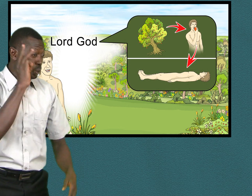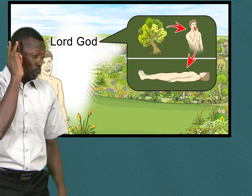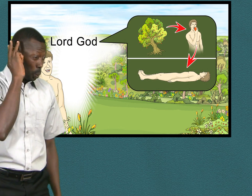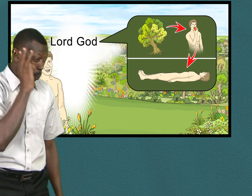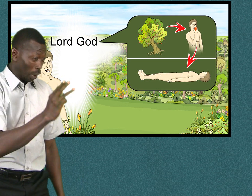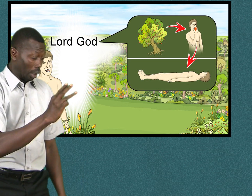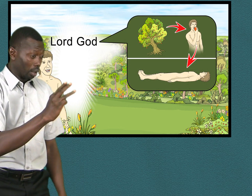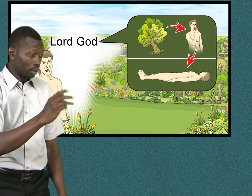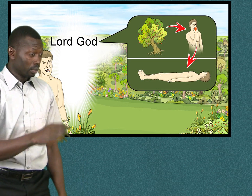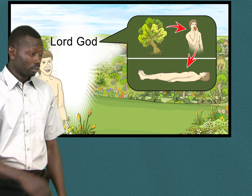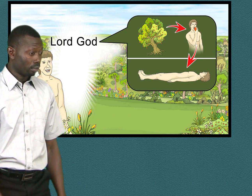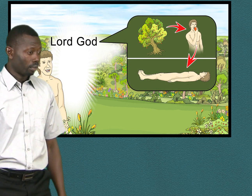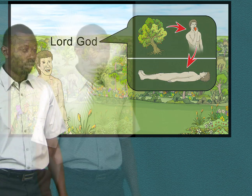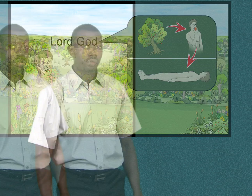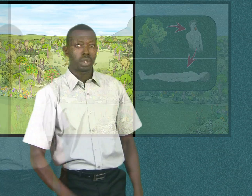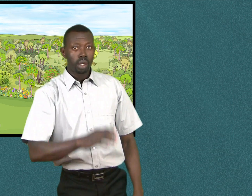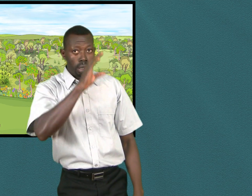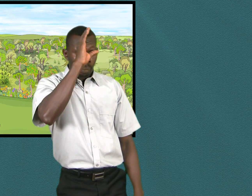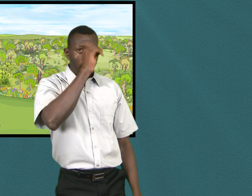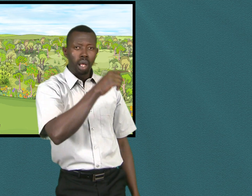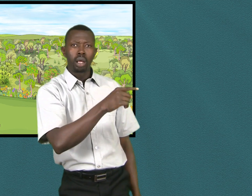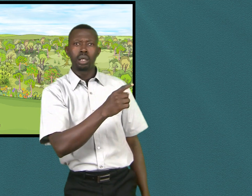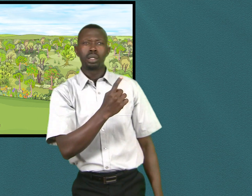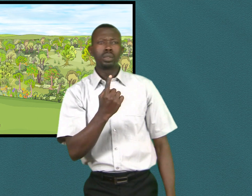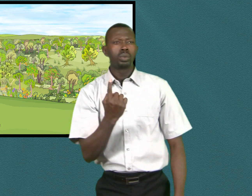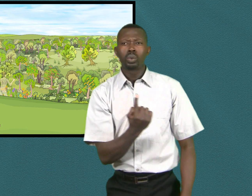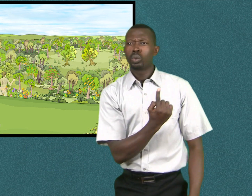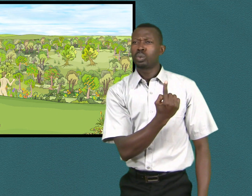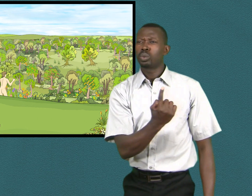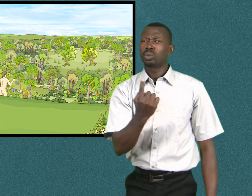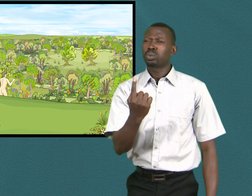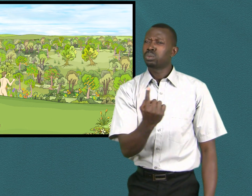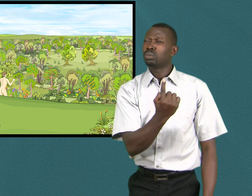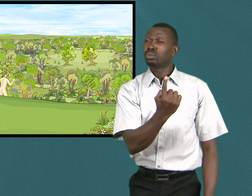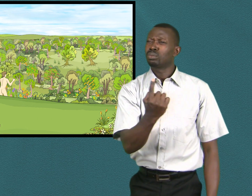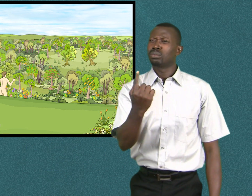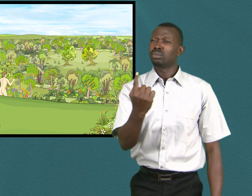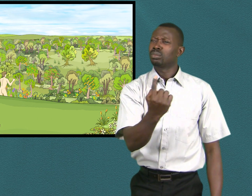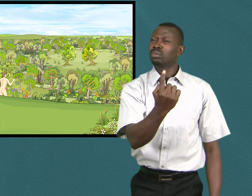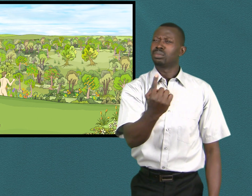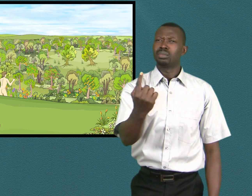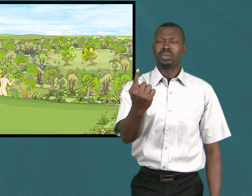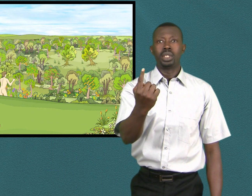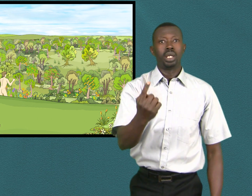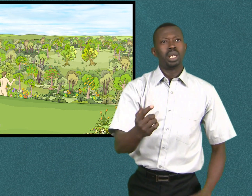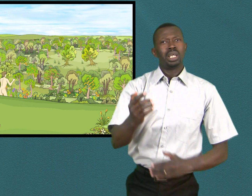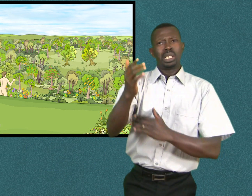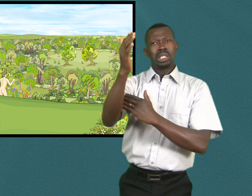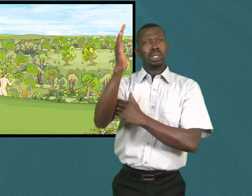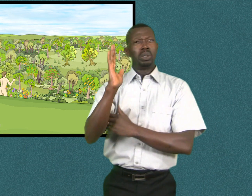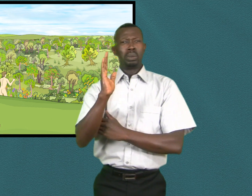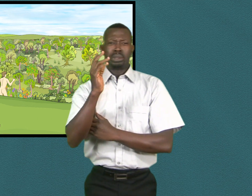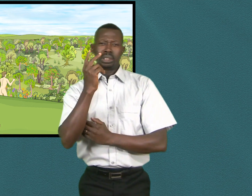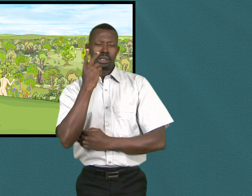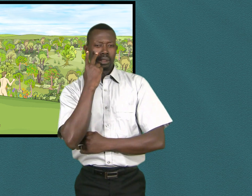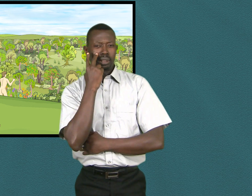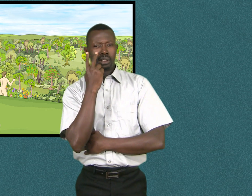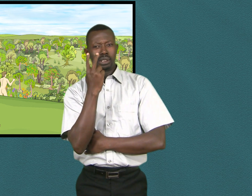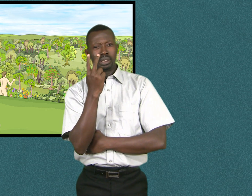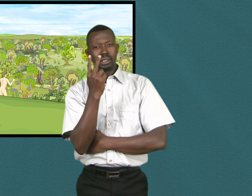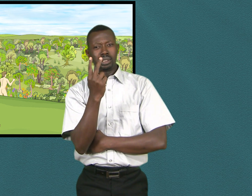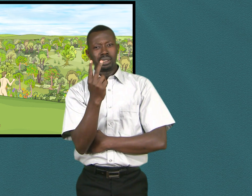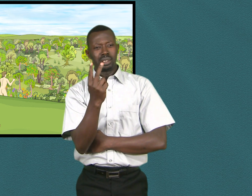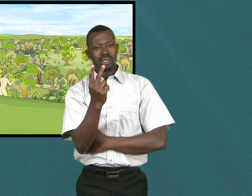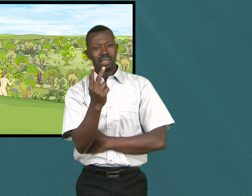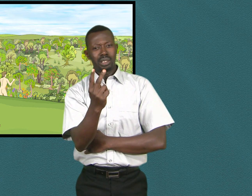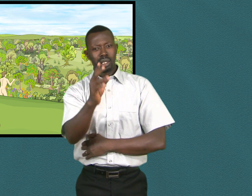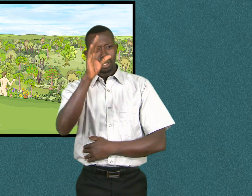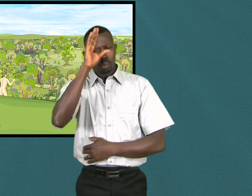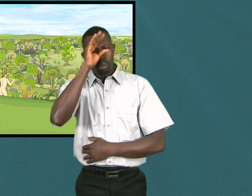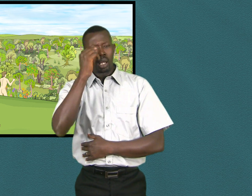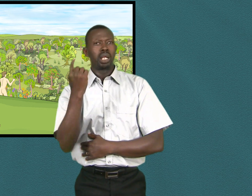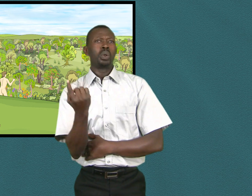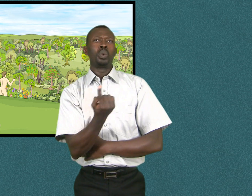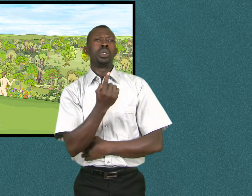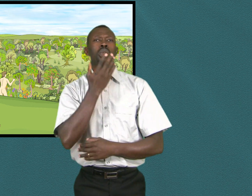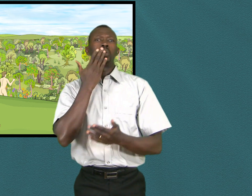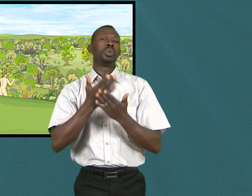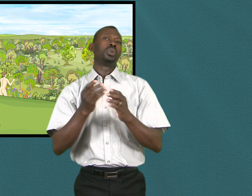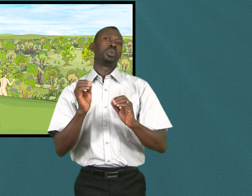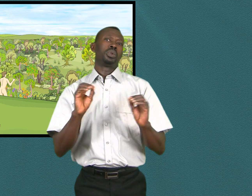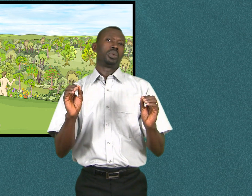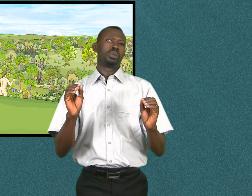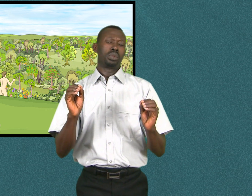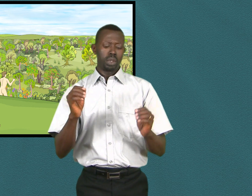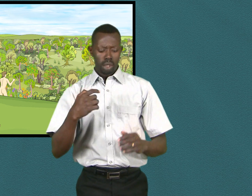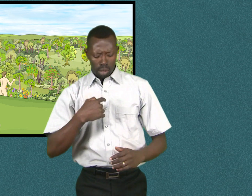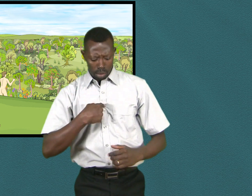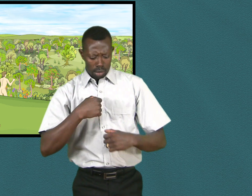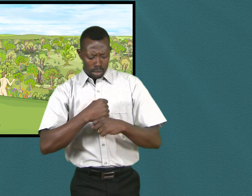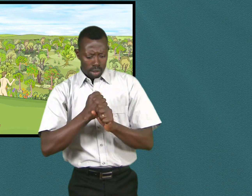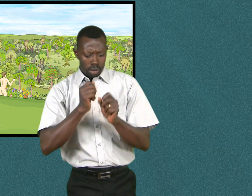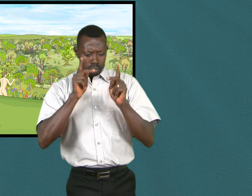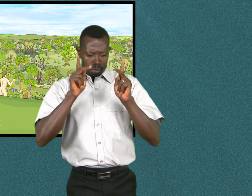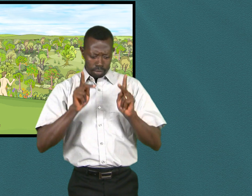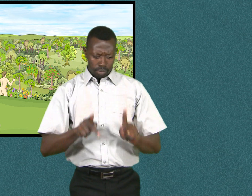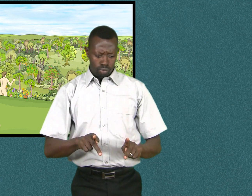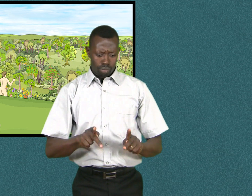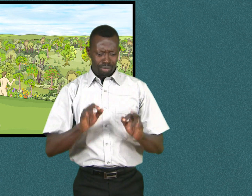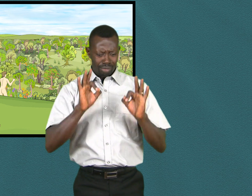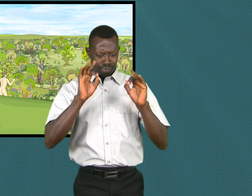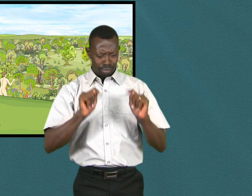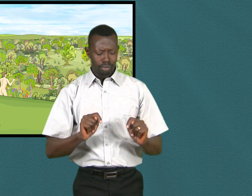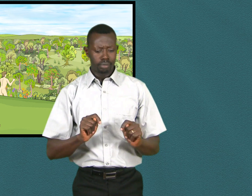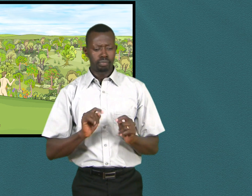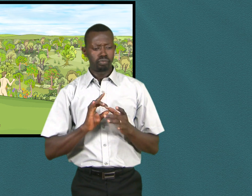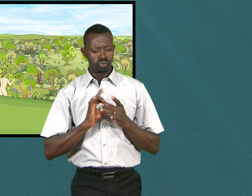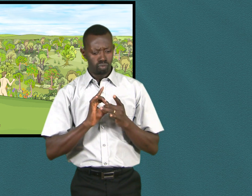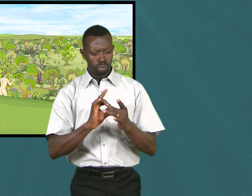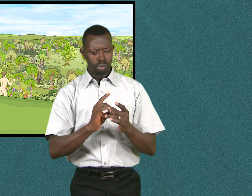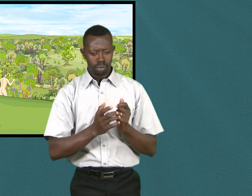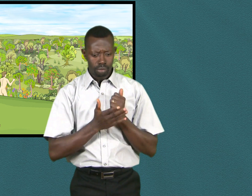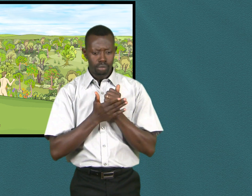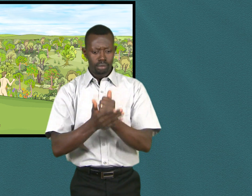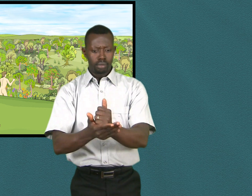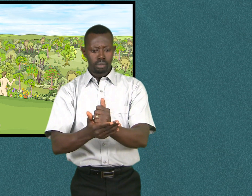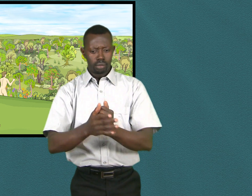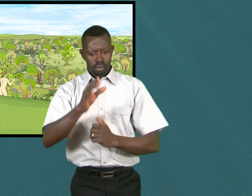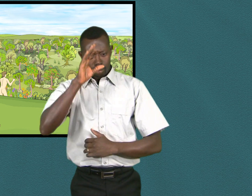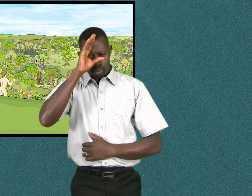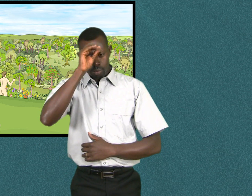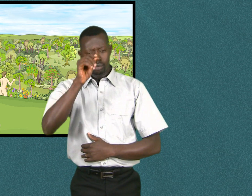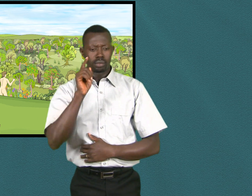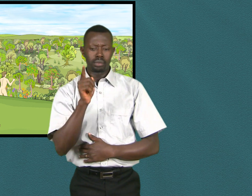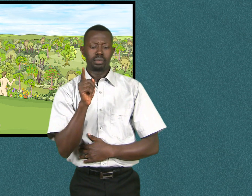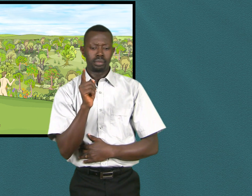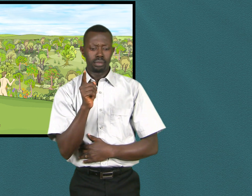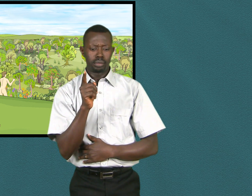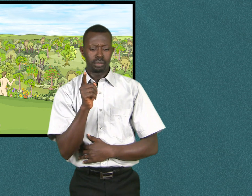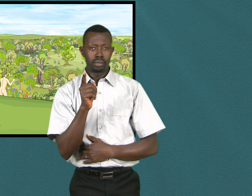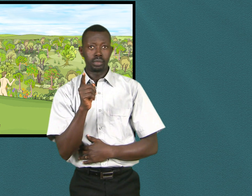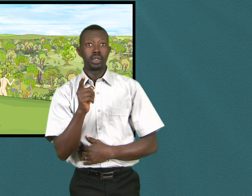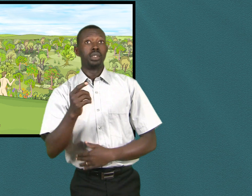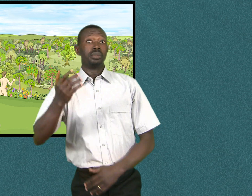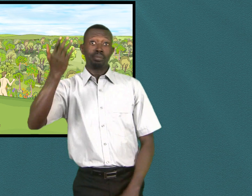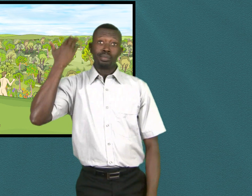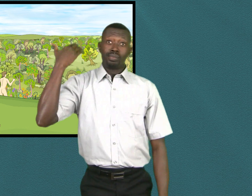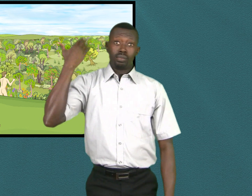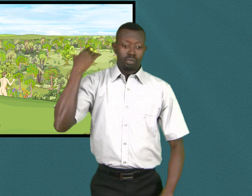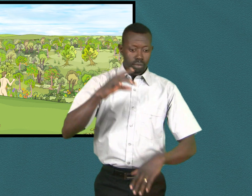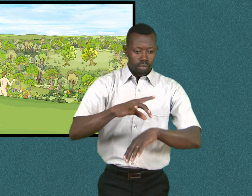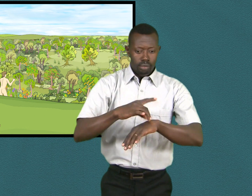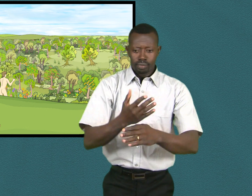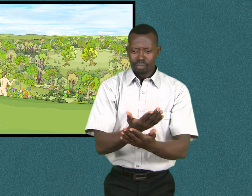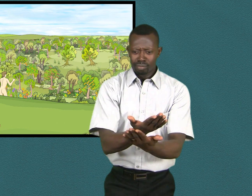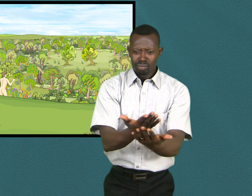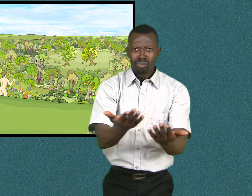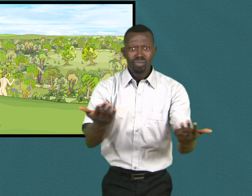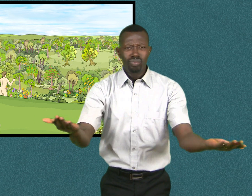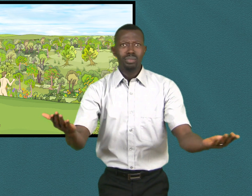The LORD God also said, “It is not good for the man to be alone. I will make for him a suitable helper.”